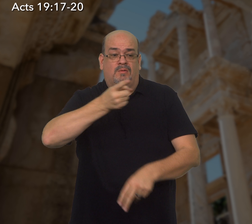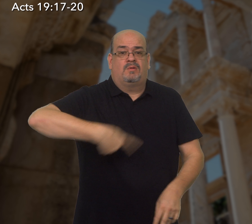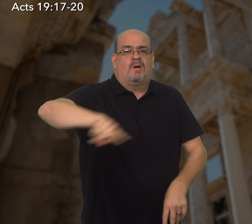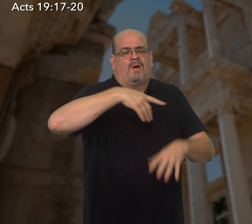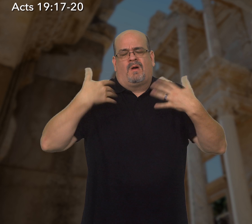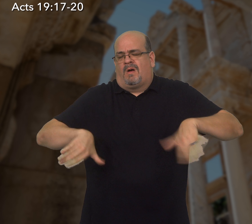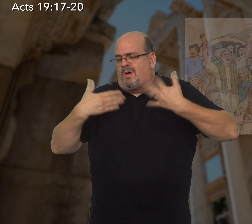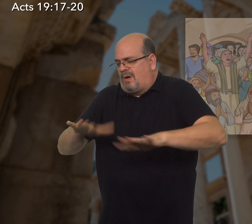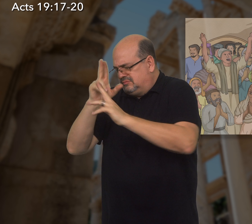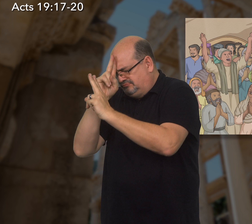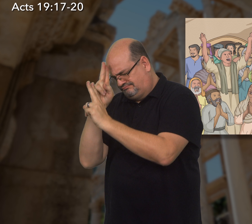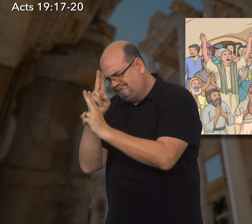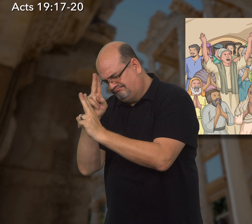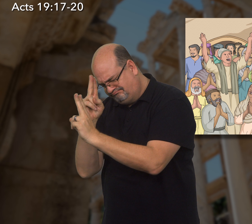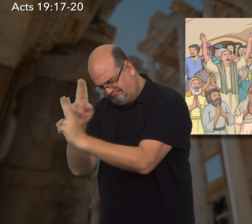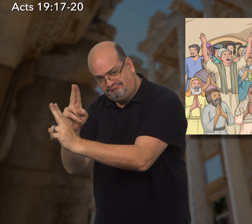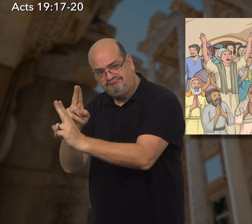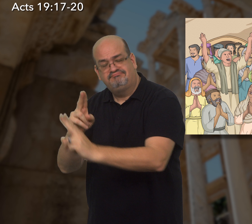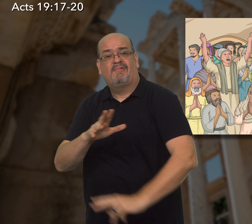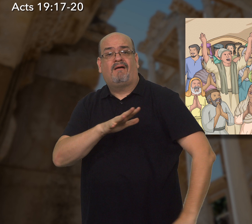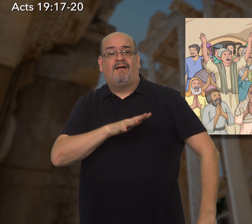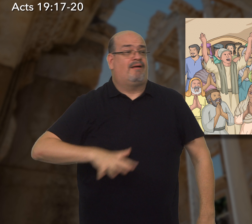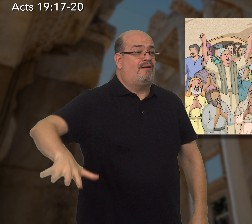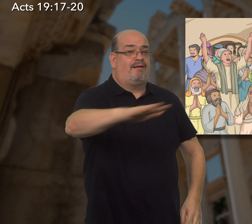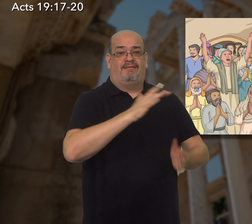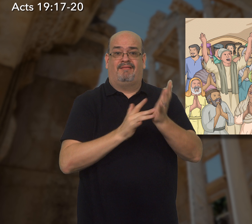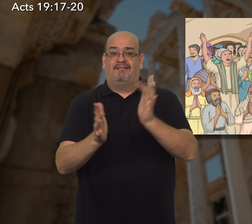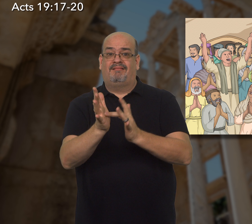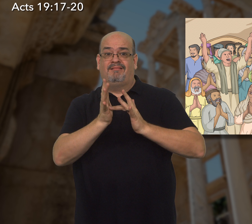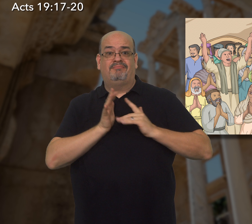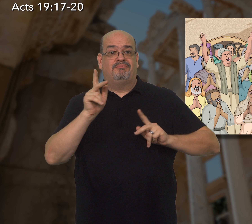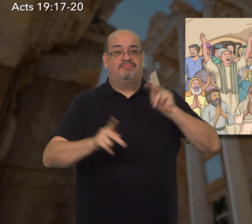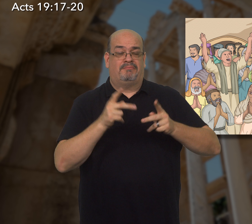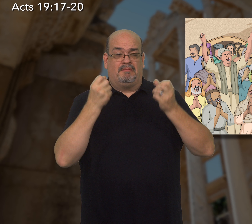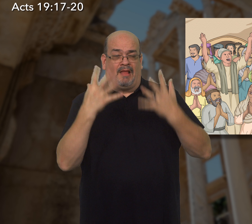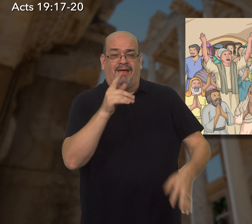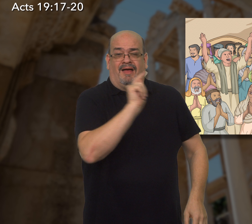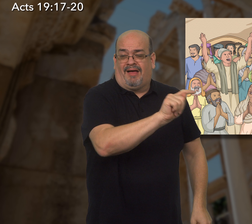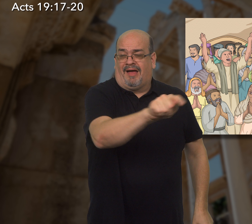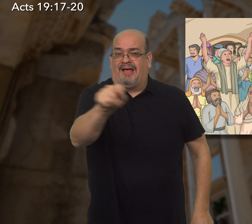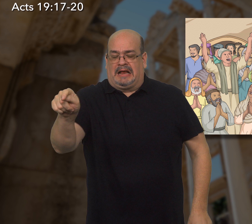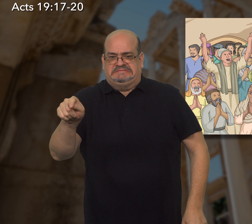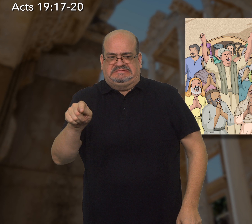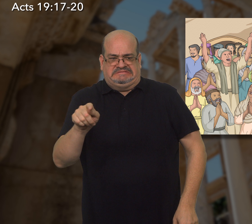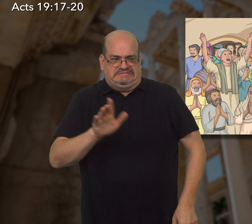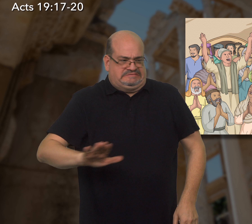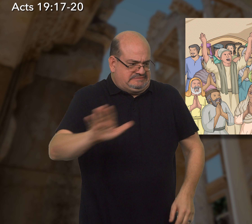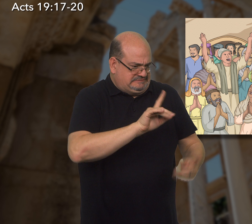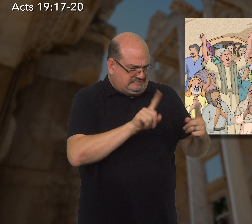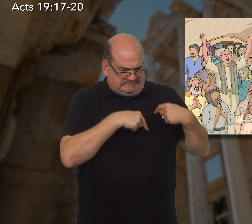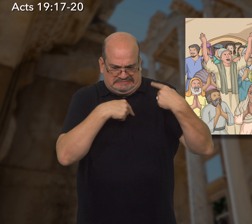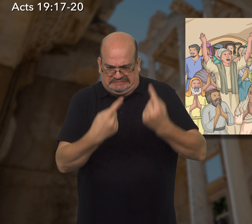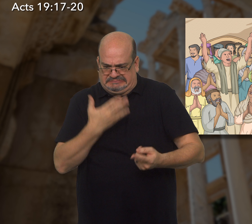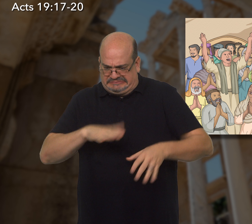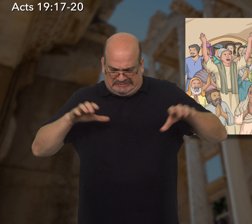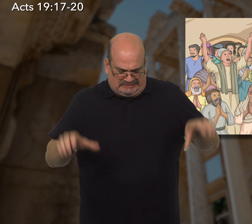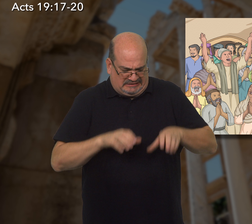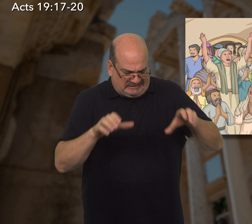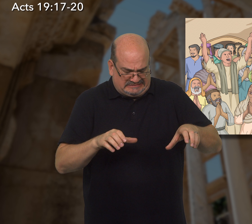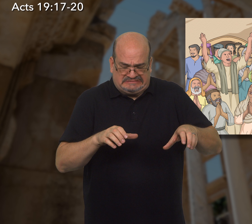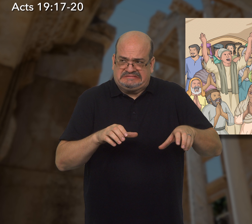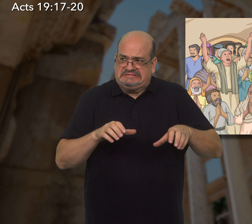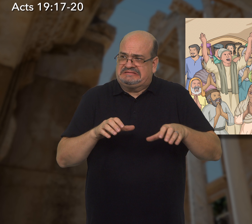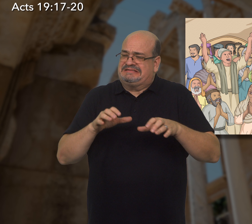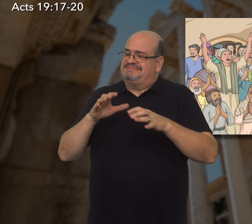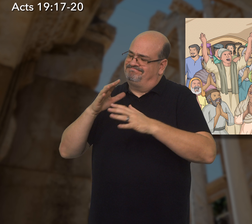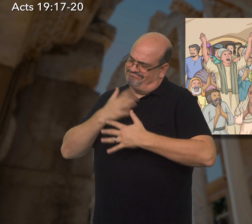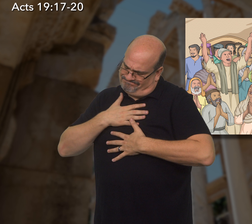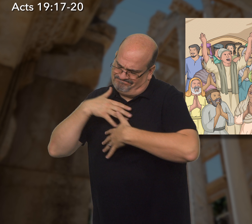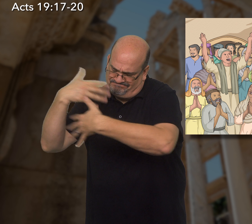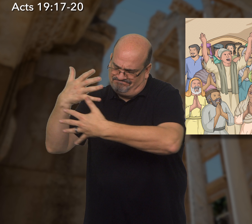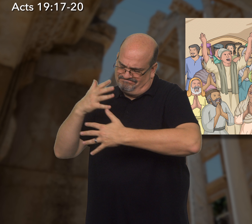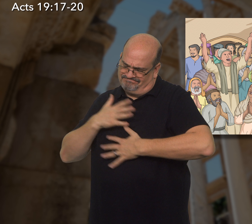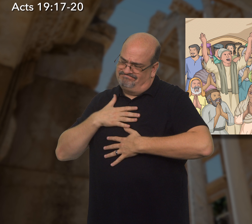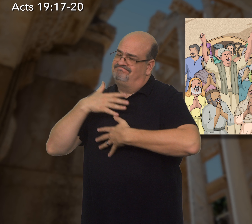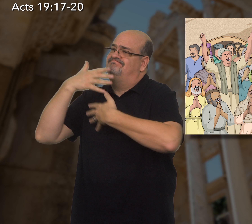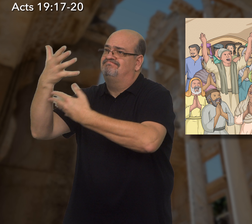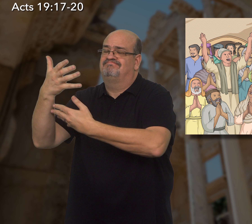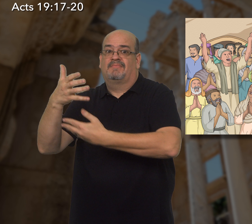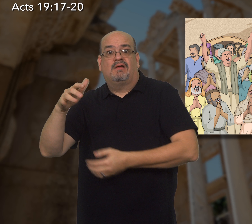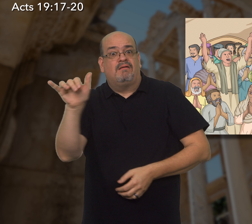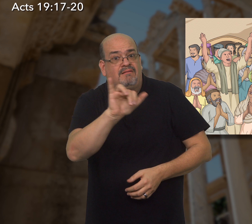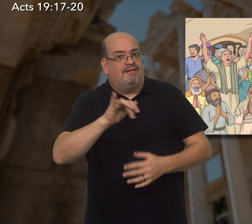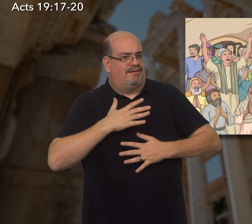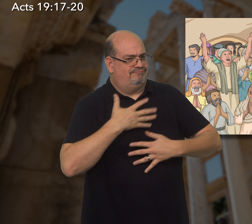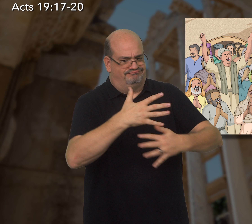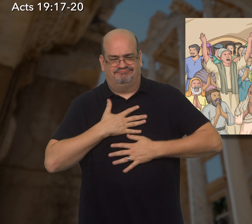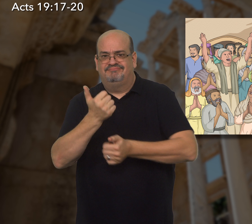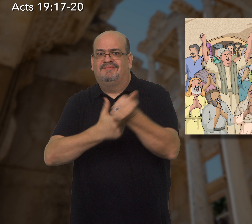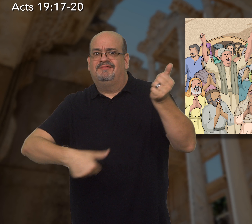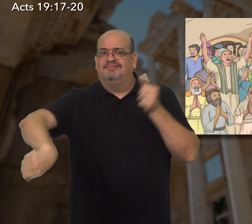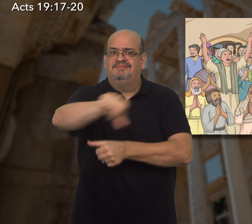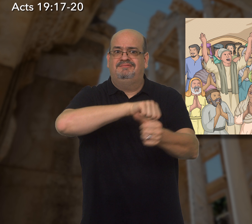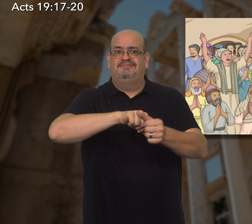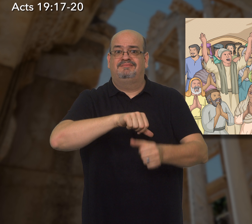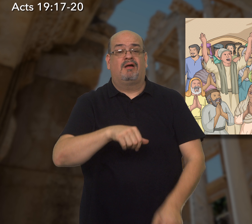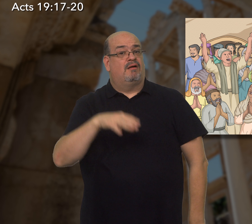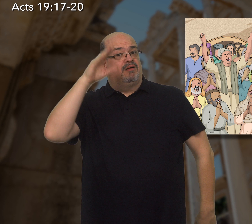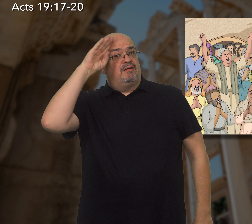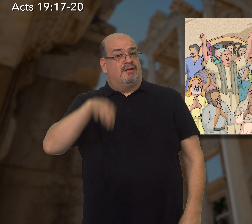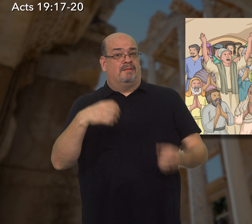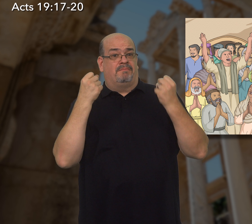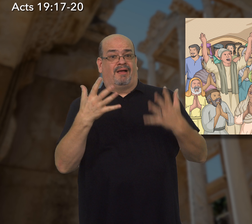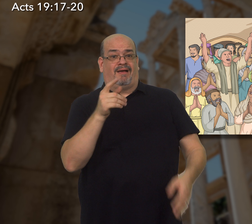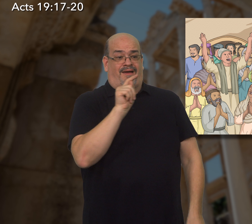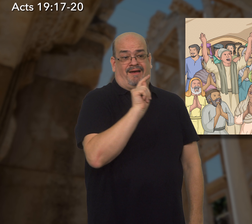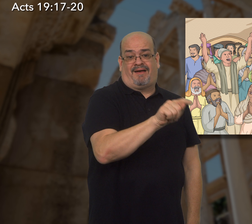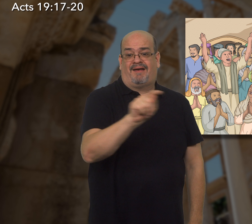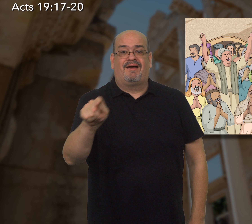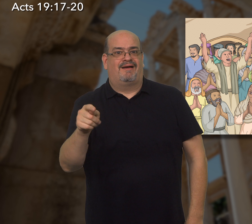So the name of the Lord Jesus was held in high honor.